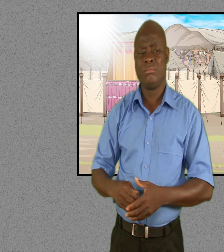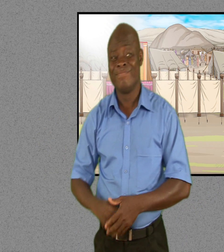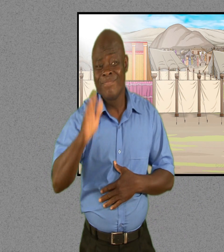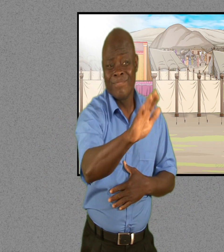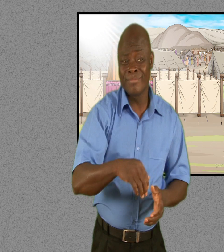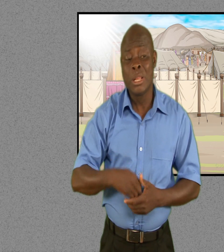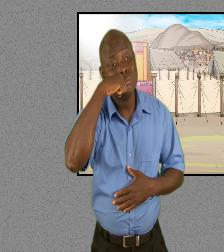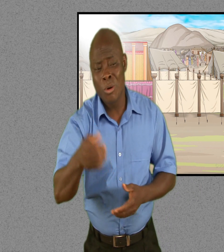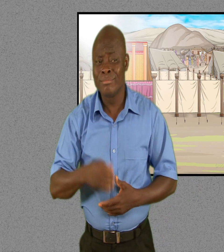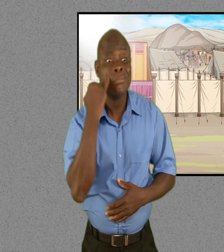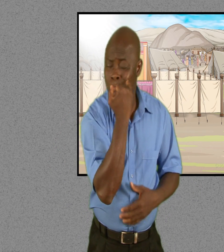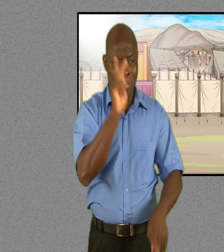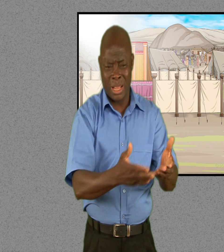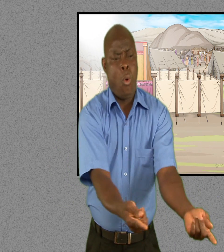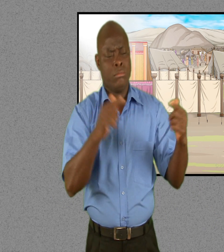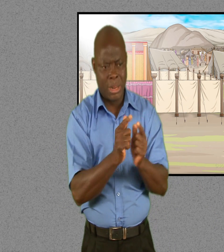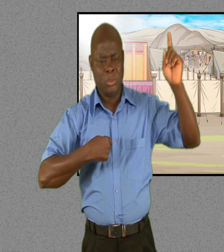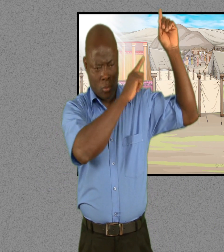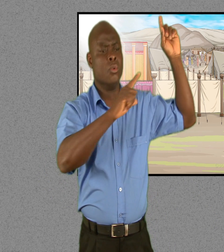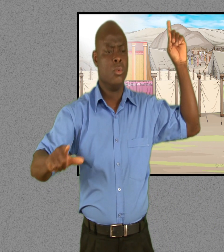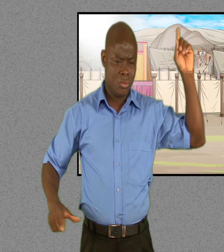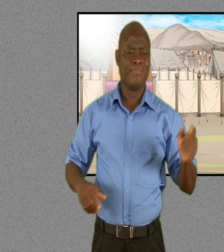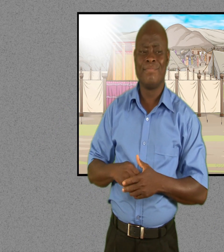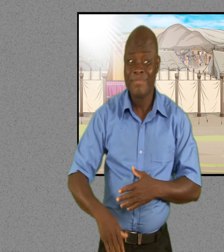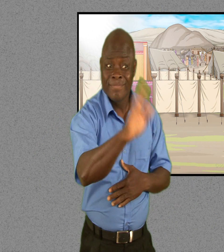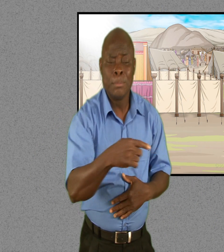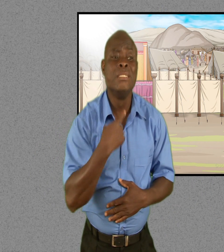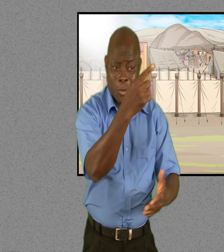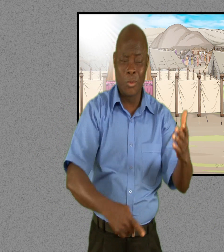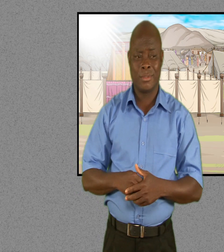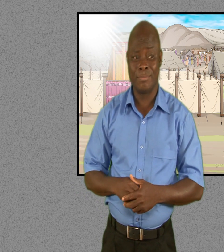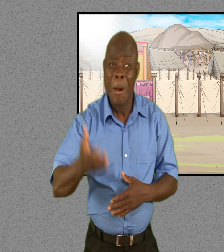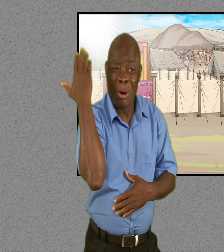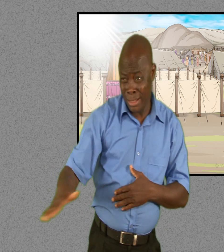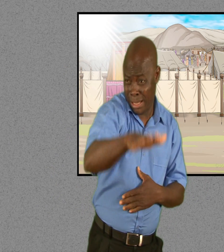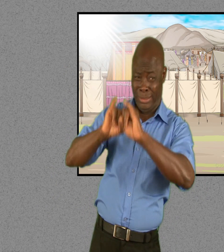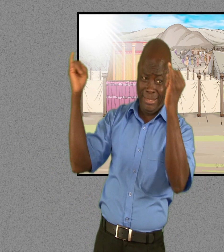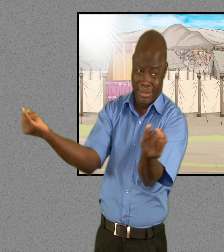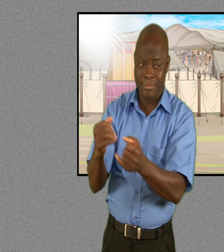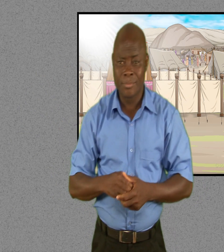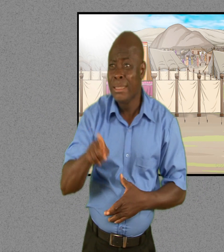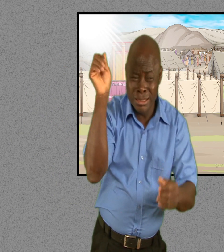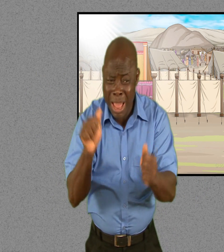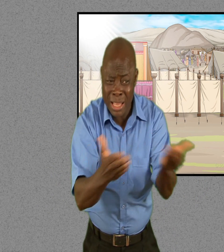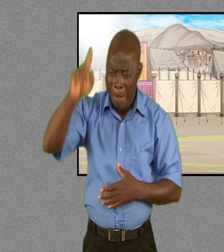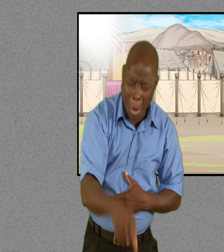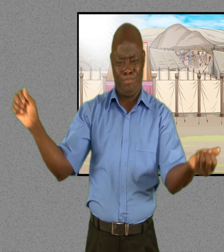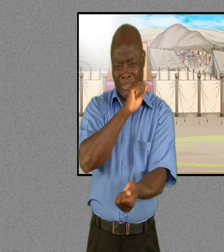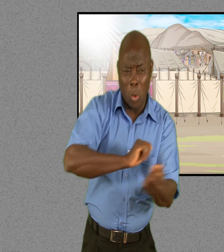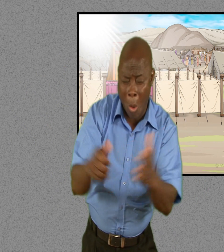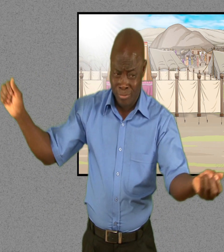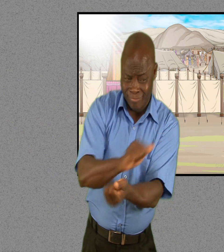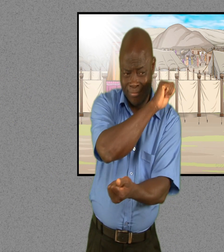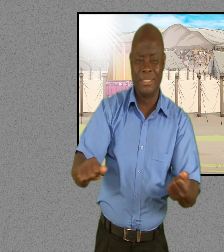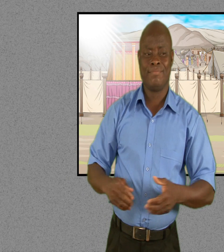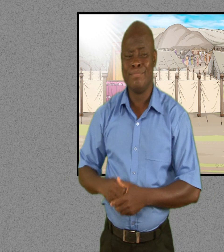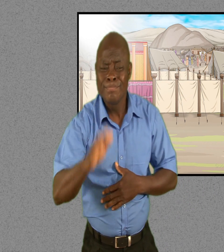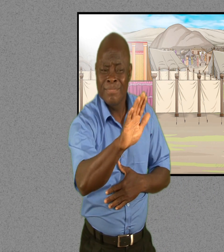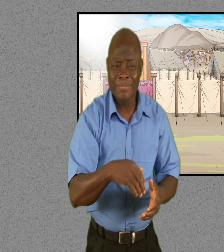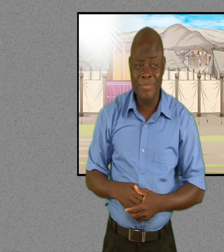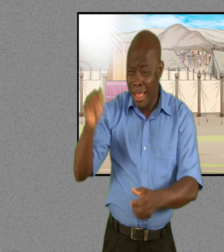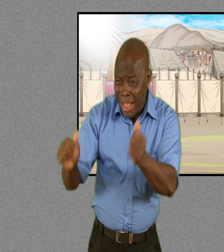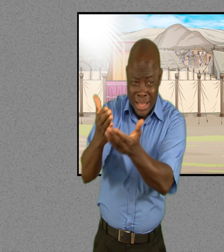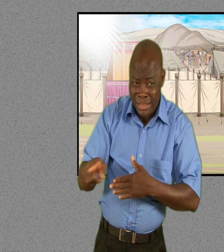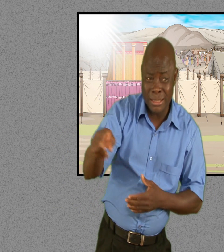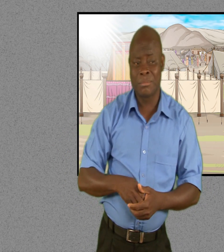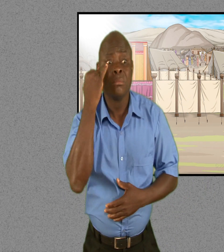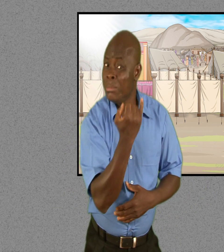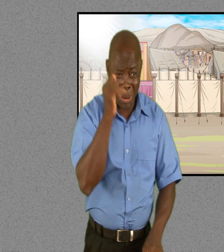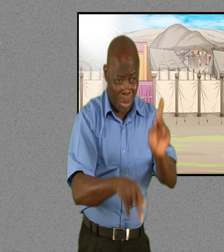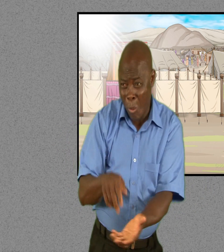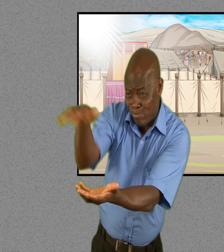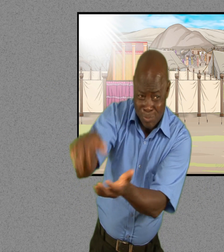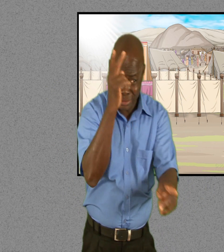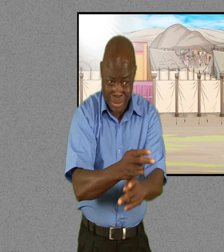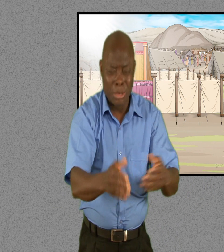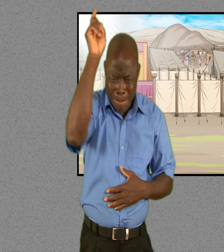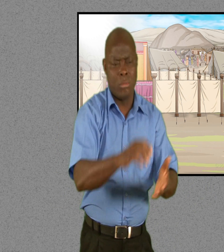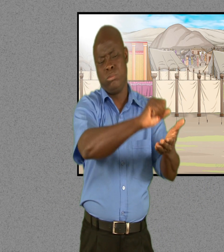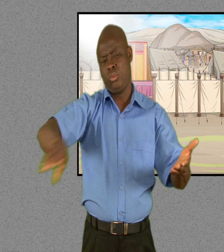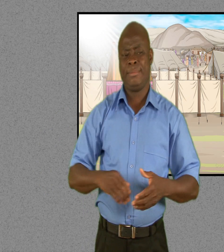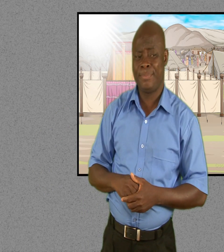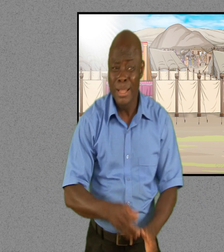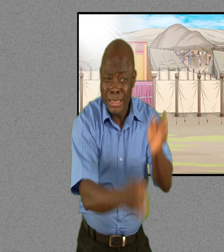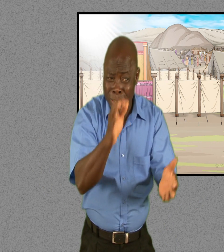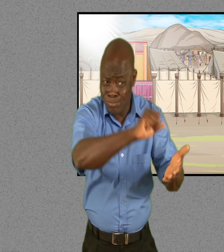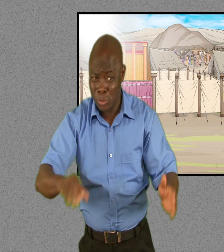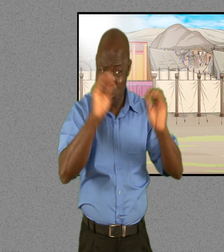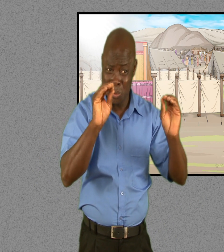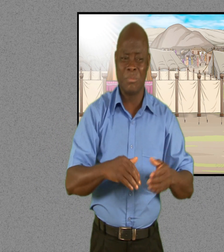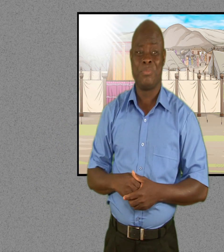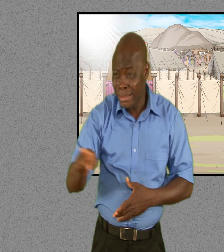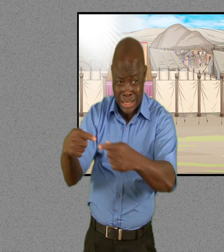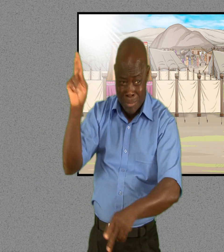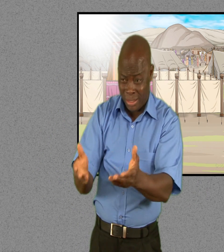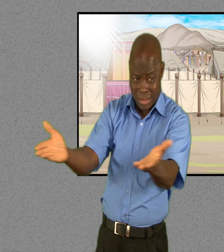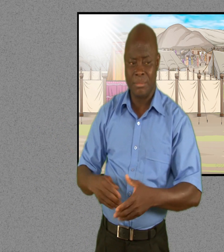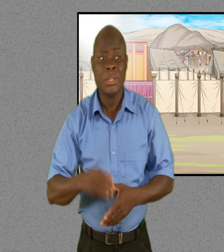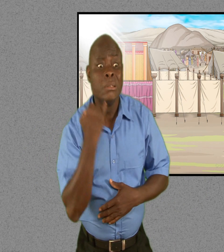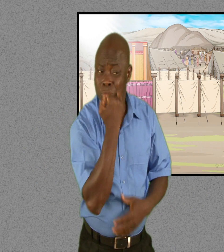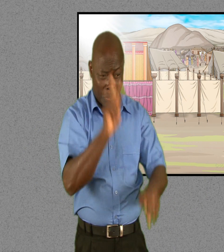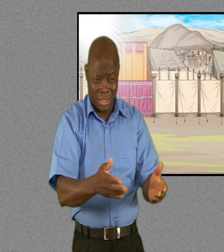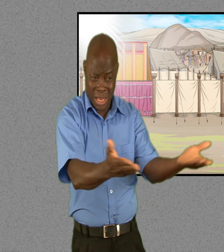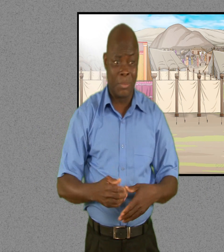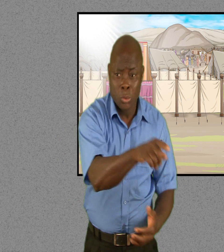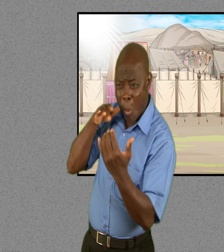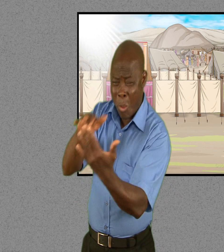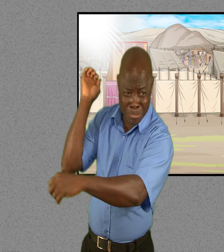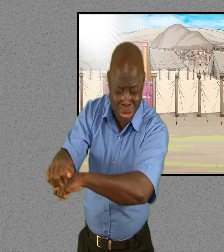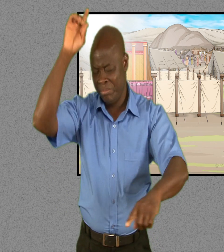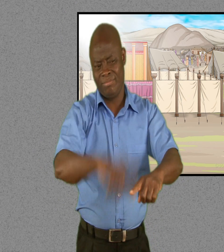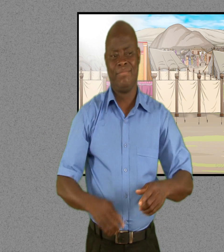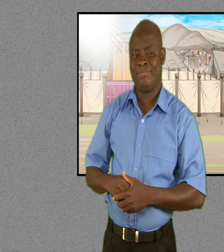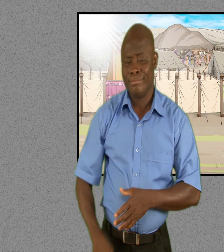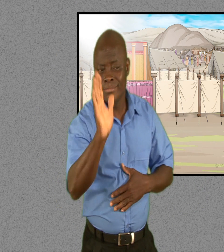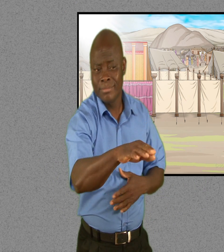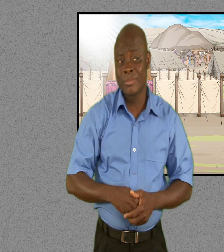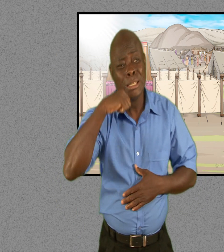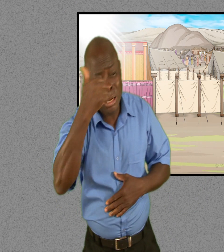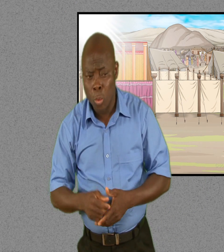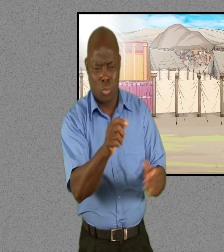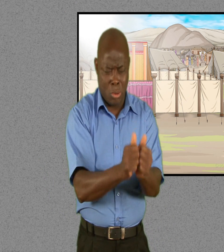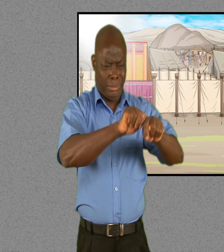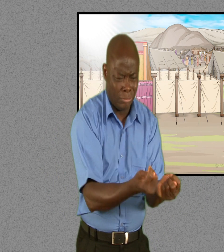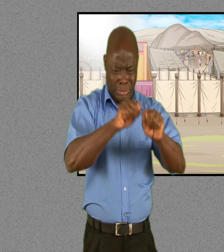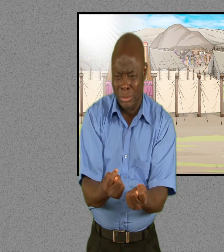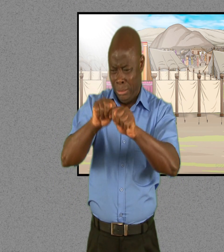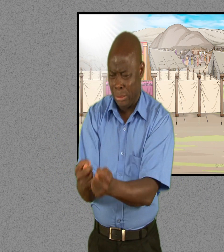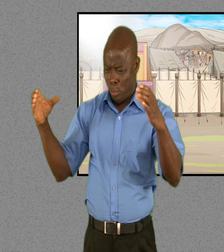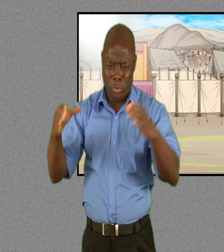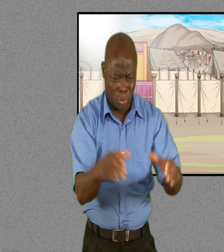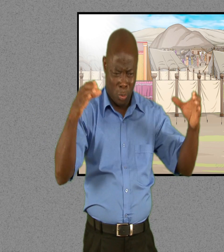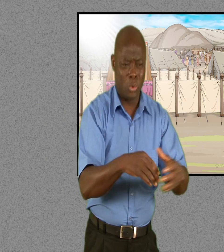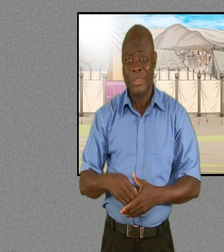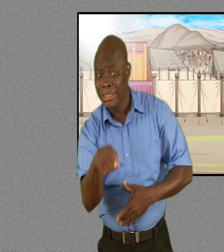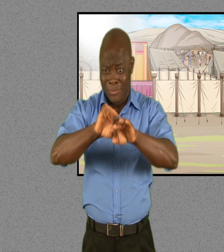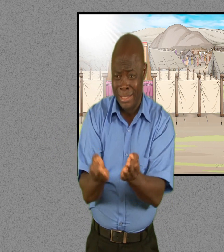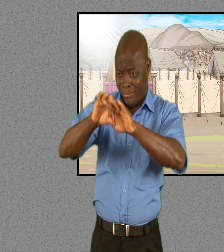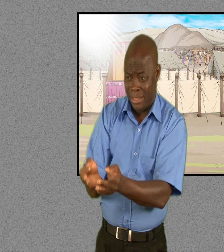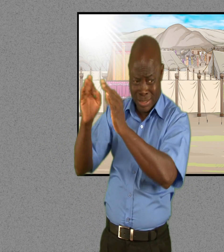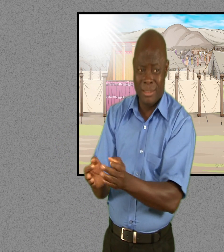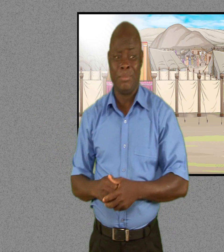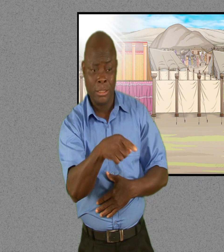Get up and consecrate the people, saying, ‘Consecrate yourselves for tomorrow, for this is what the LORD, the God of Israel, says: Among you, O Israel, there are things devoted to destruction. You cannot stand against your enemies until you remove them.